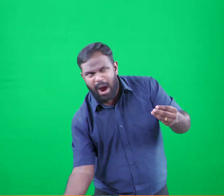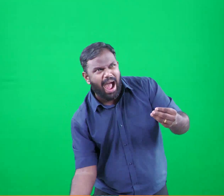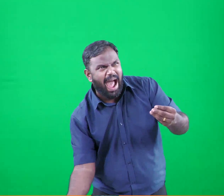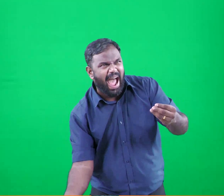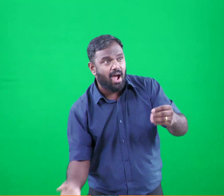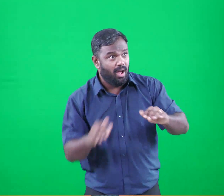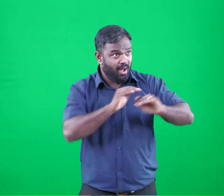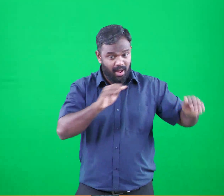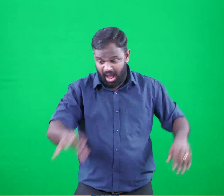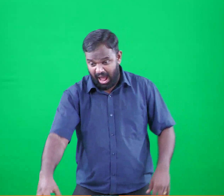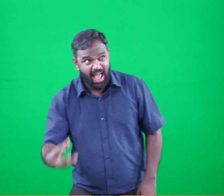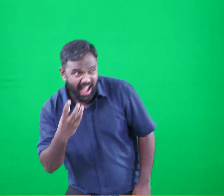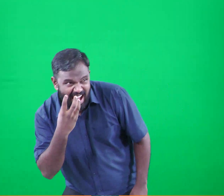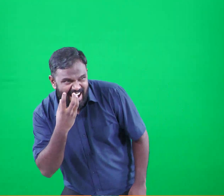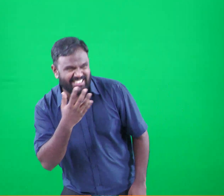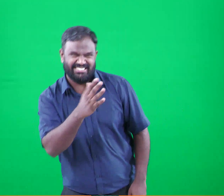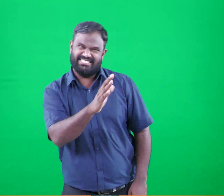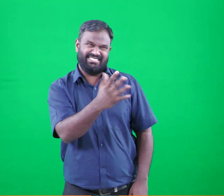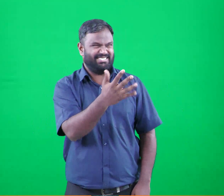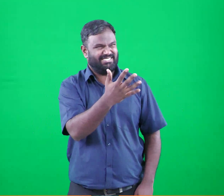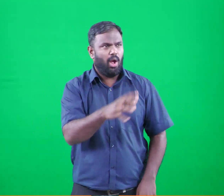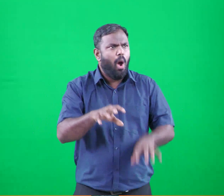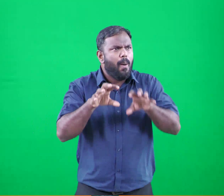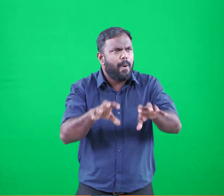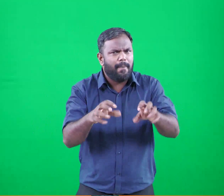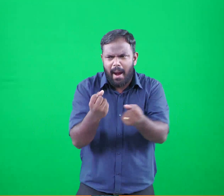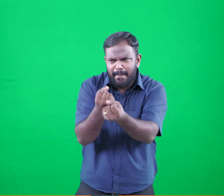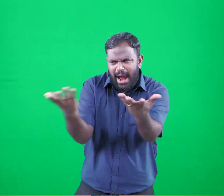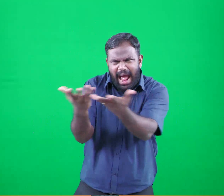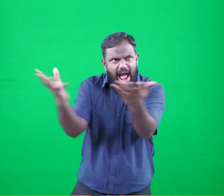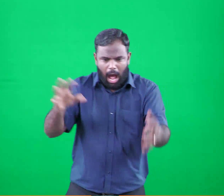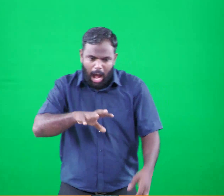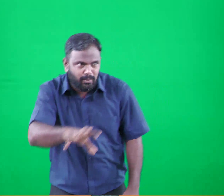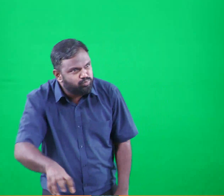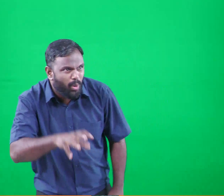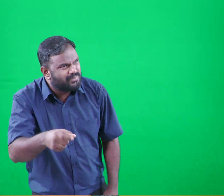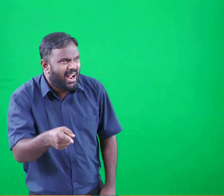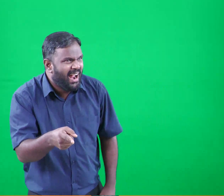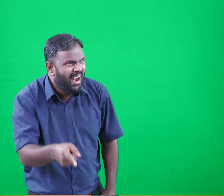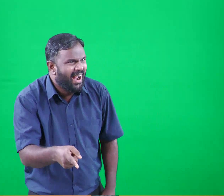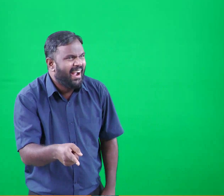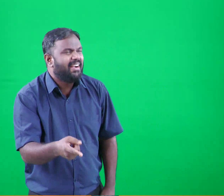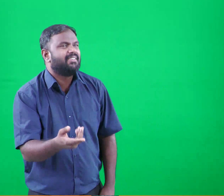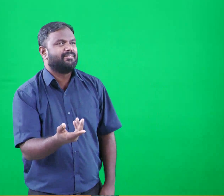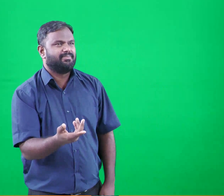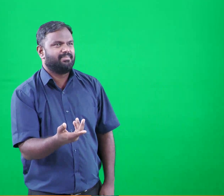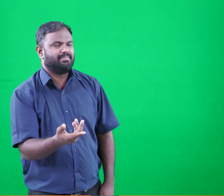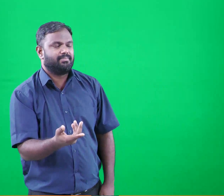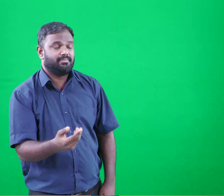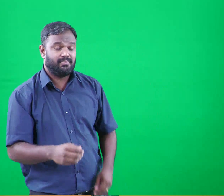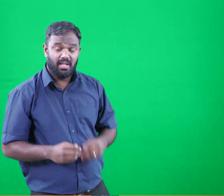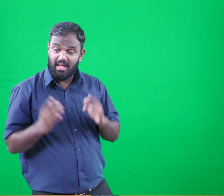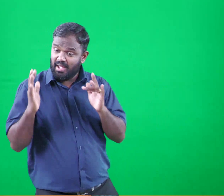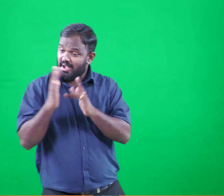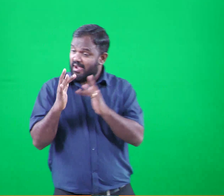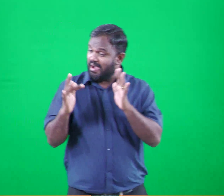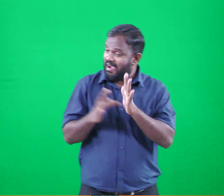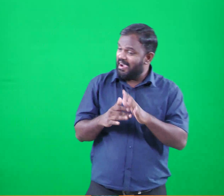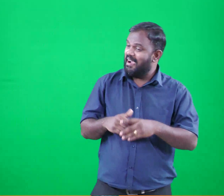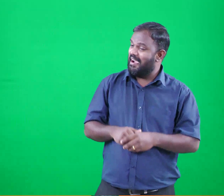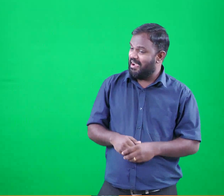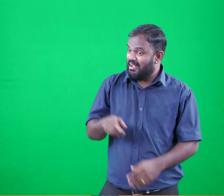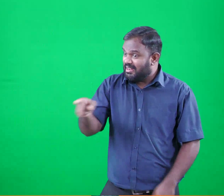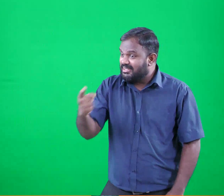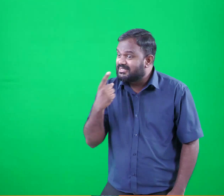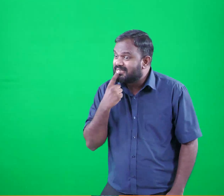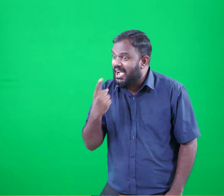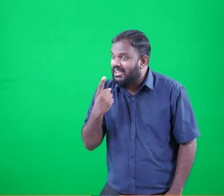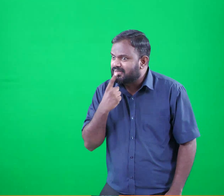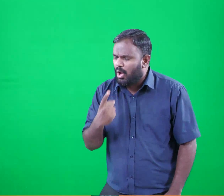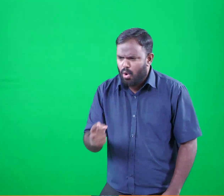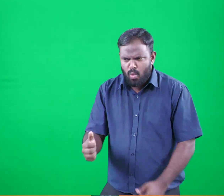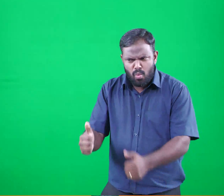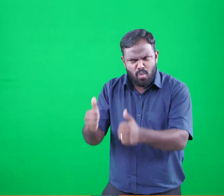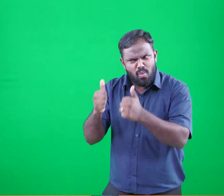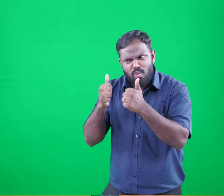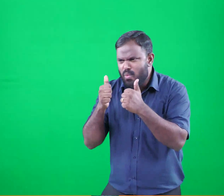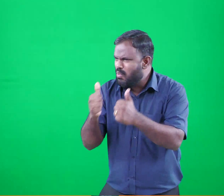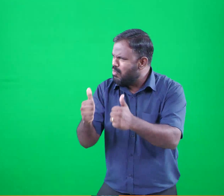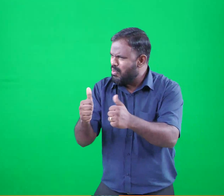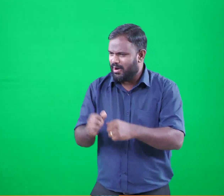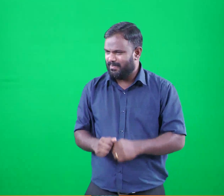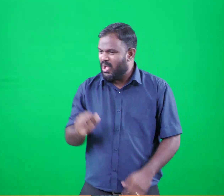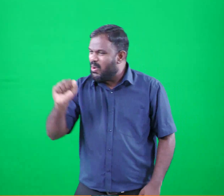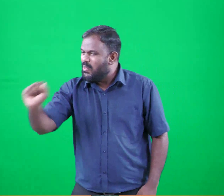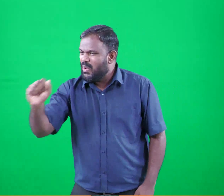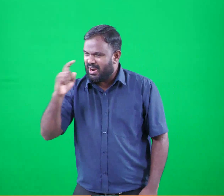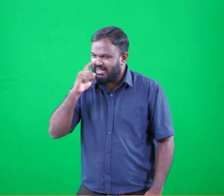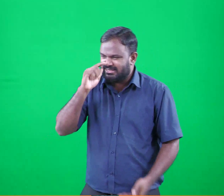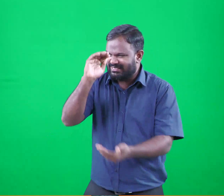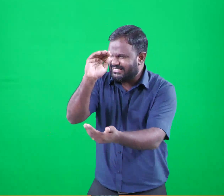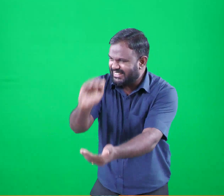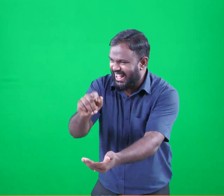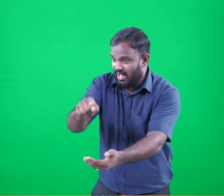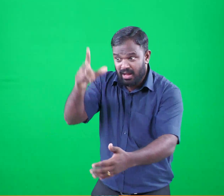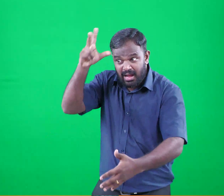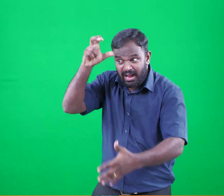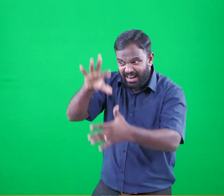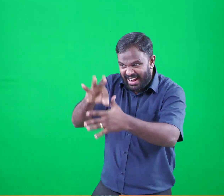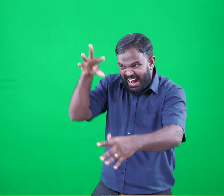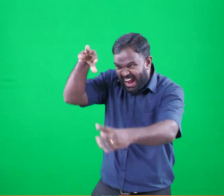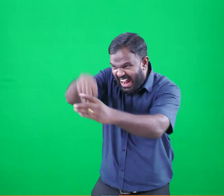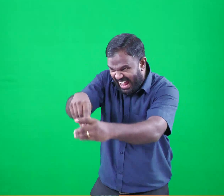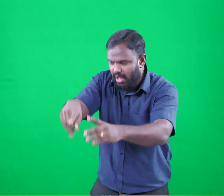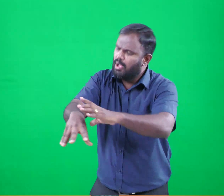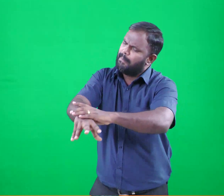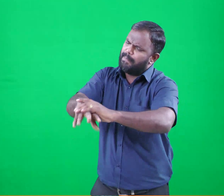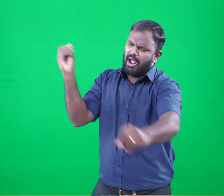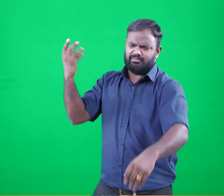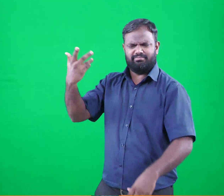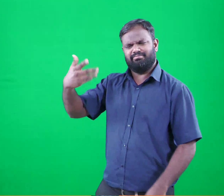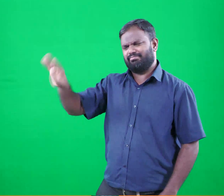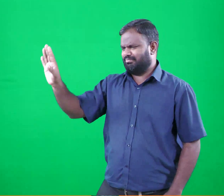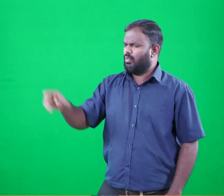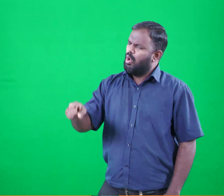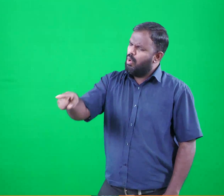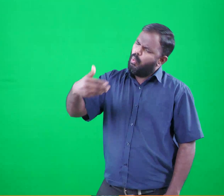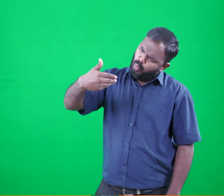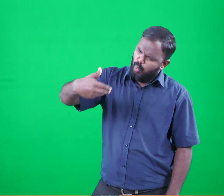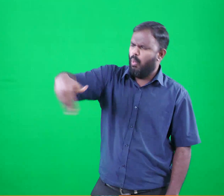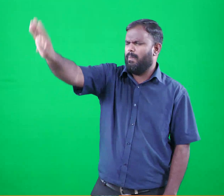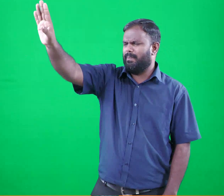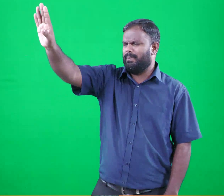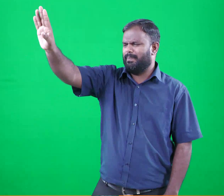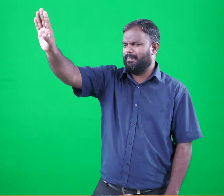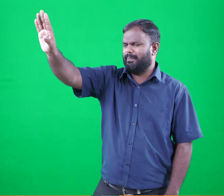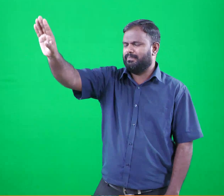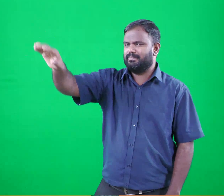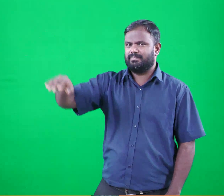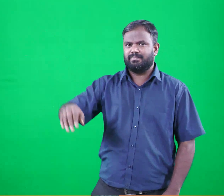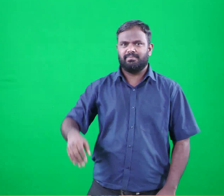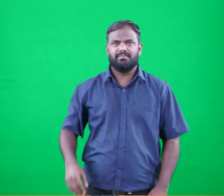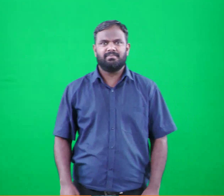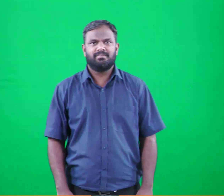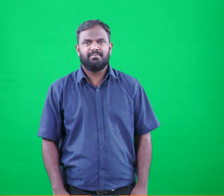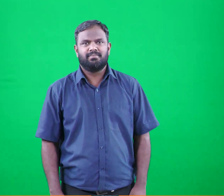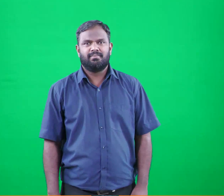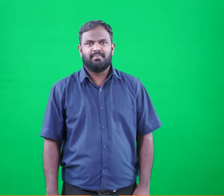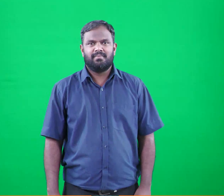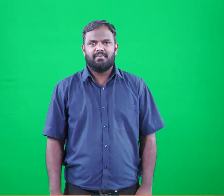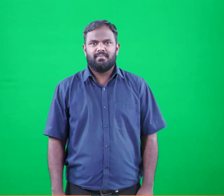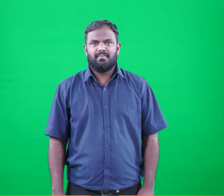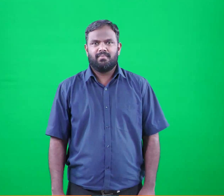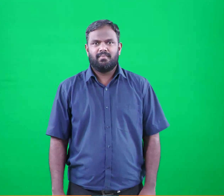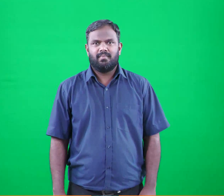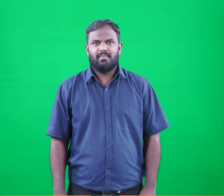Then Jesus told her, "Because of this answer, you may go. The demon has left your daughter."